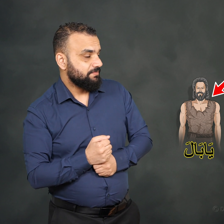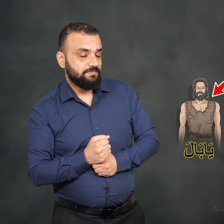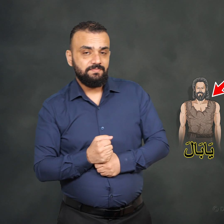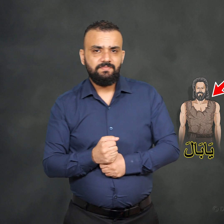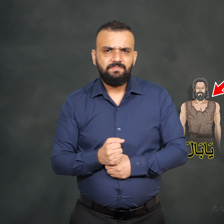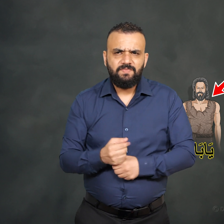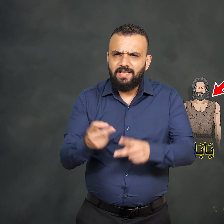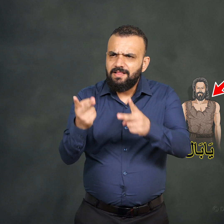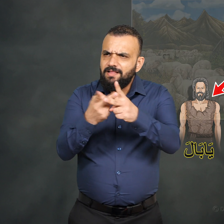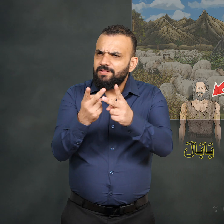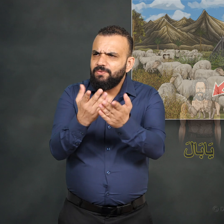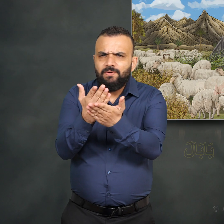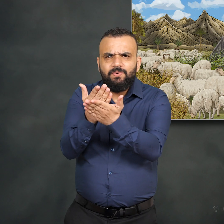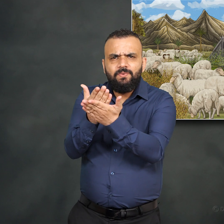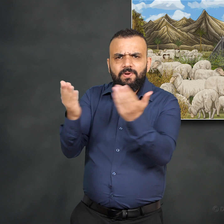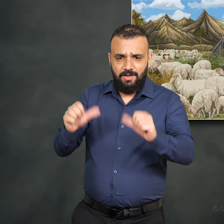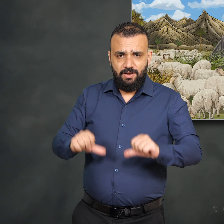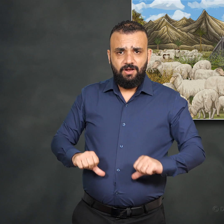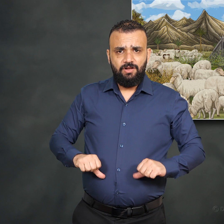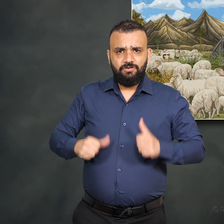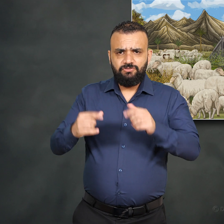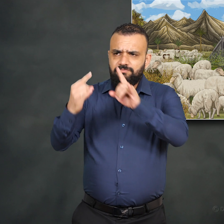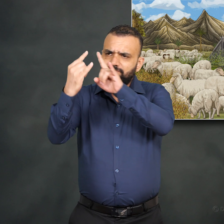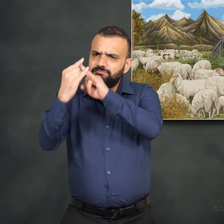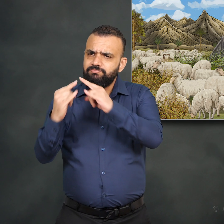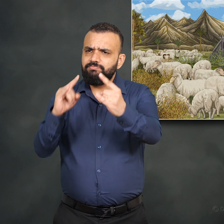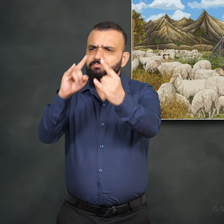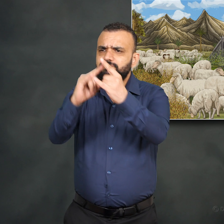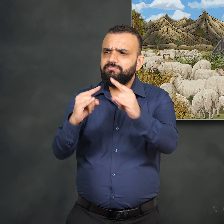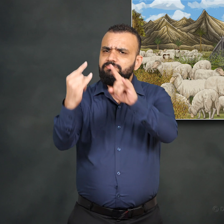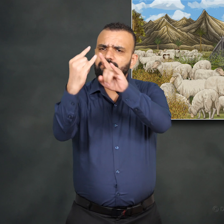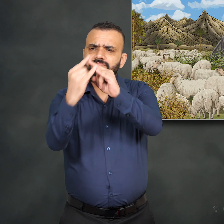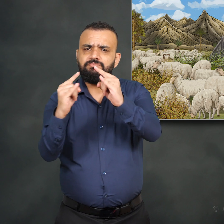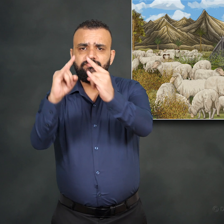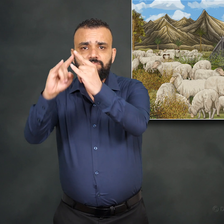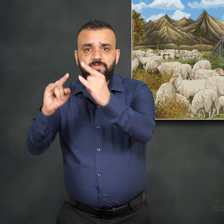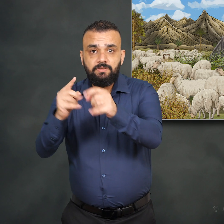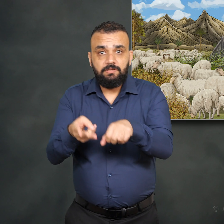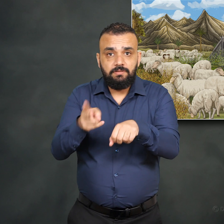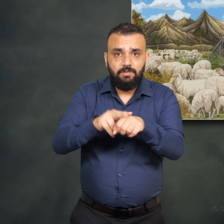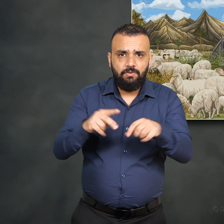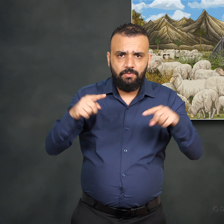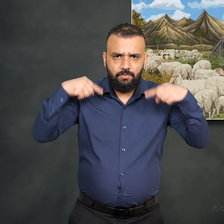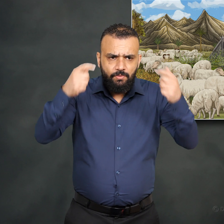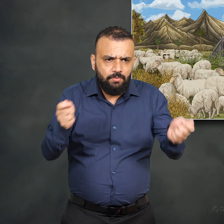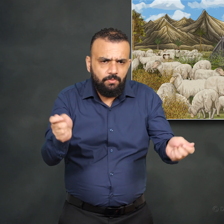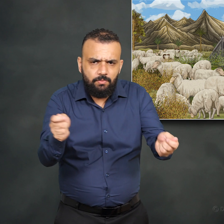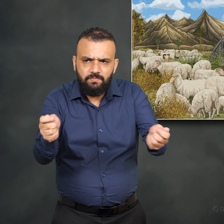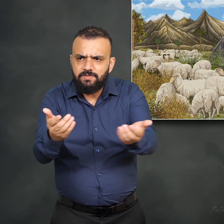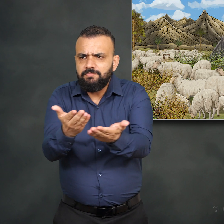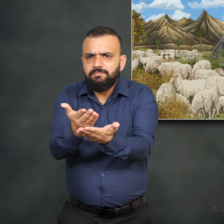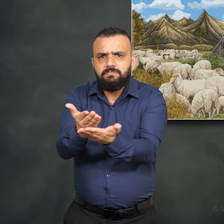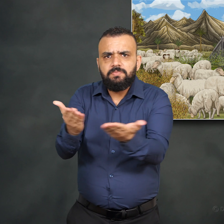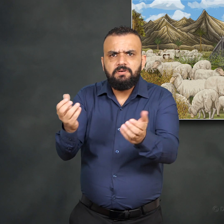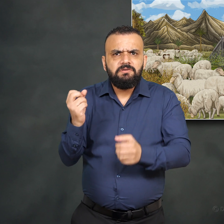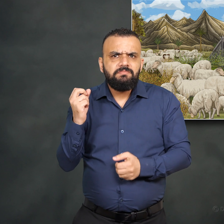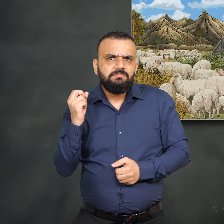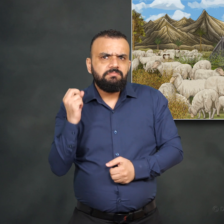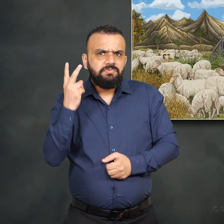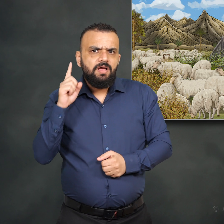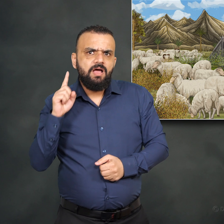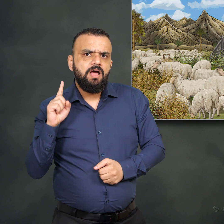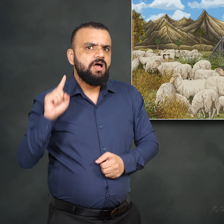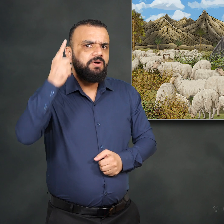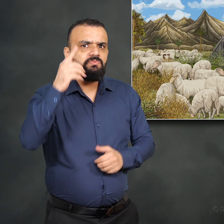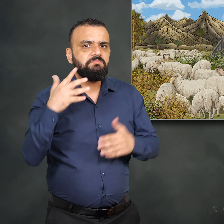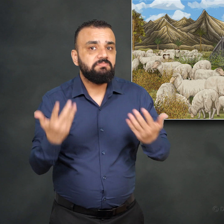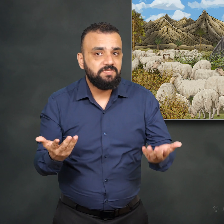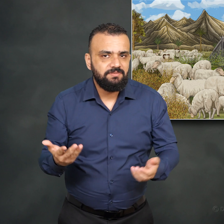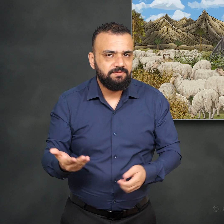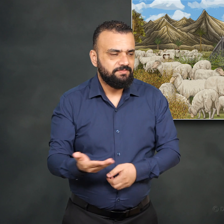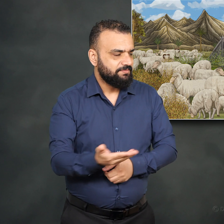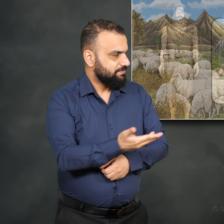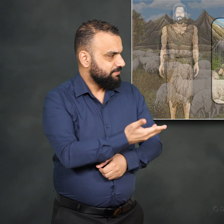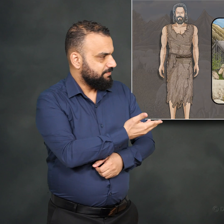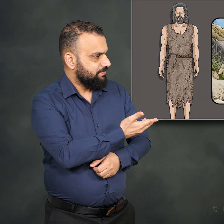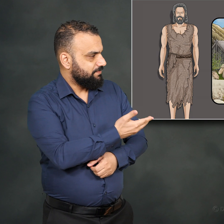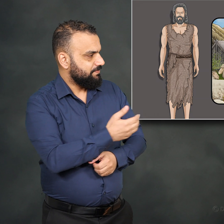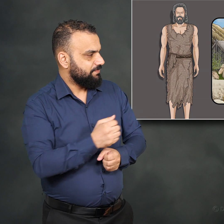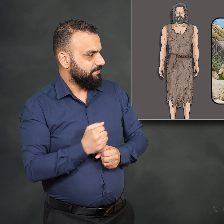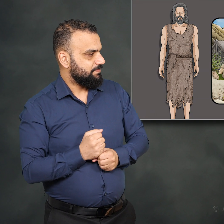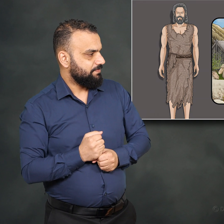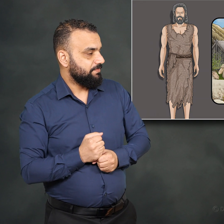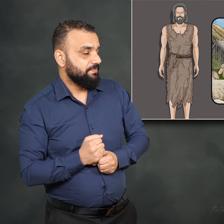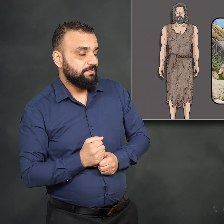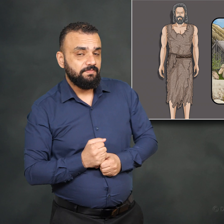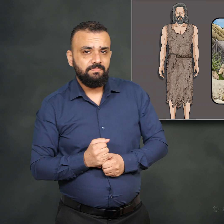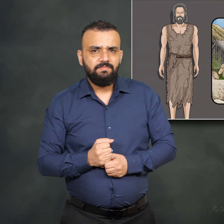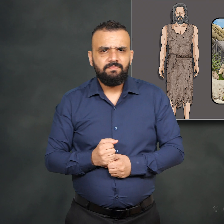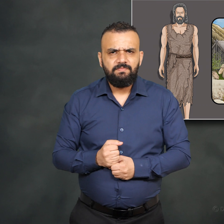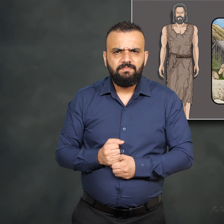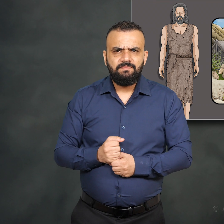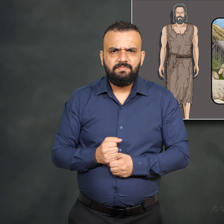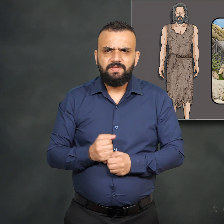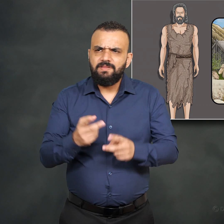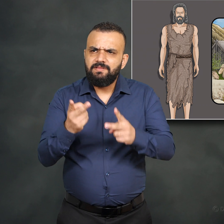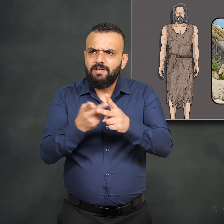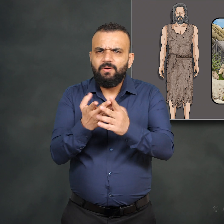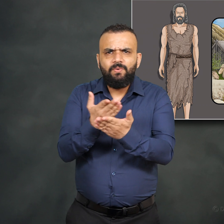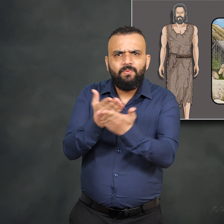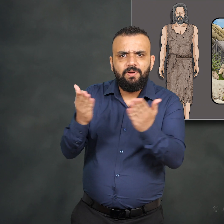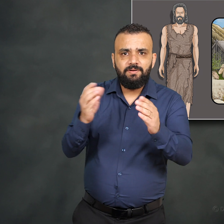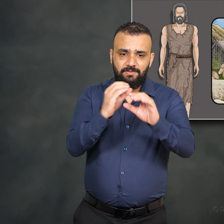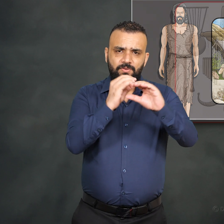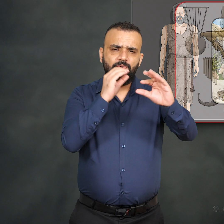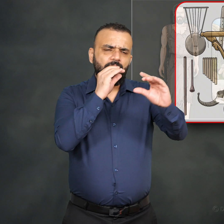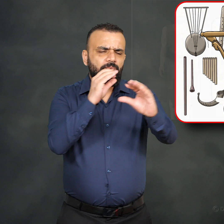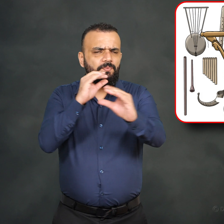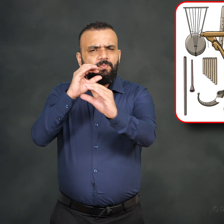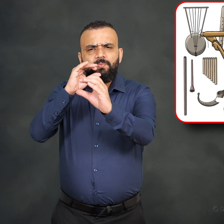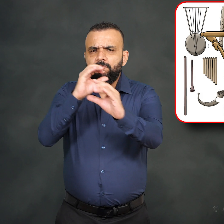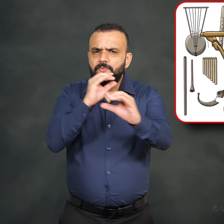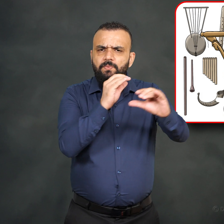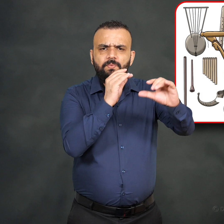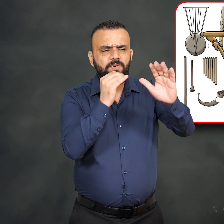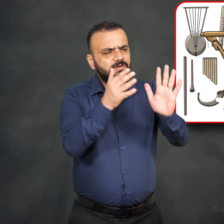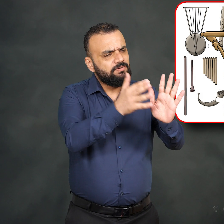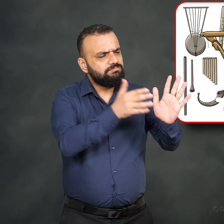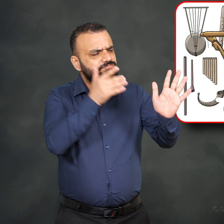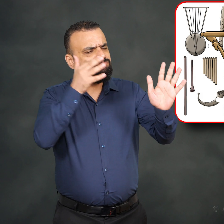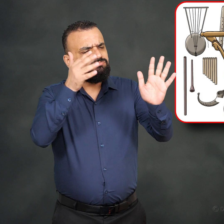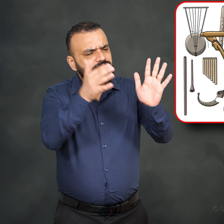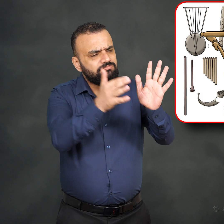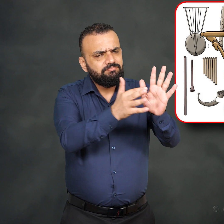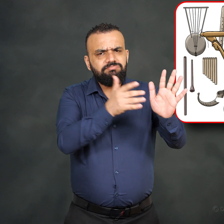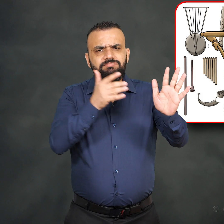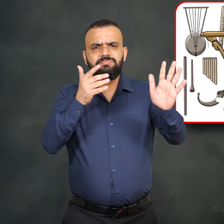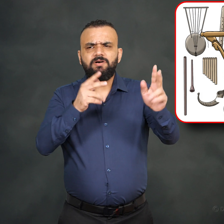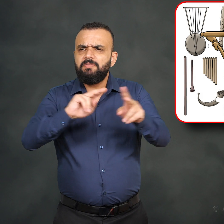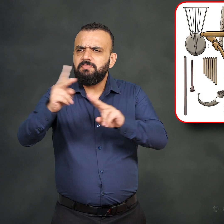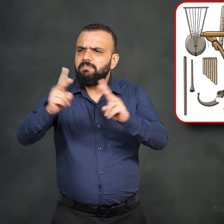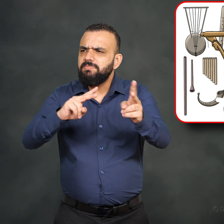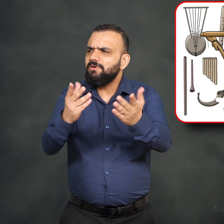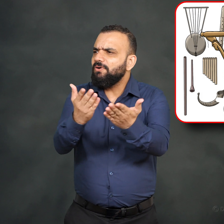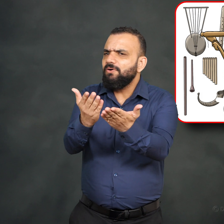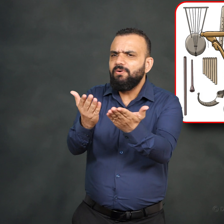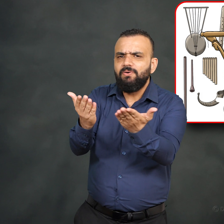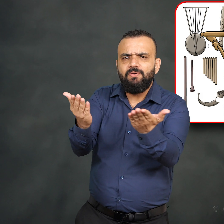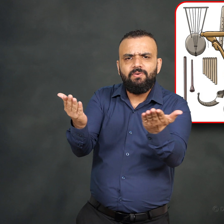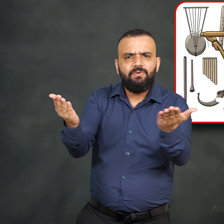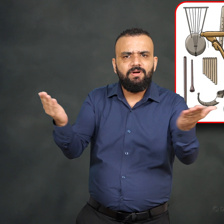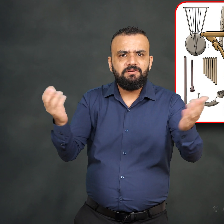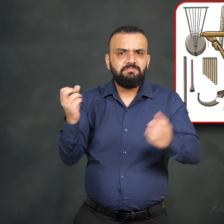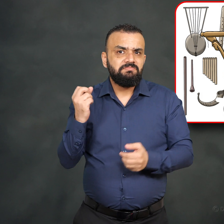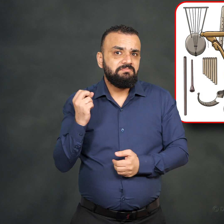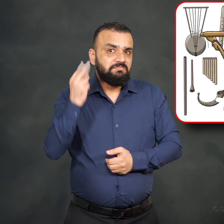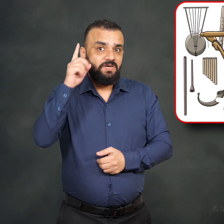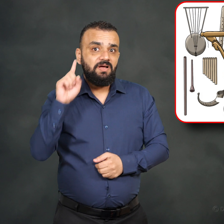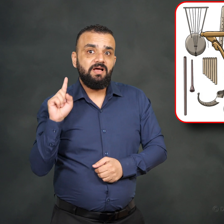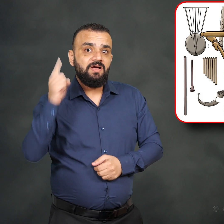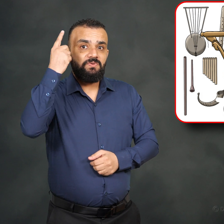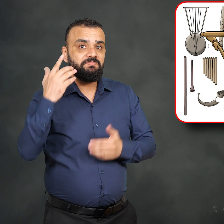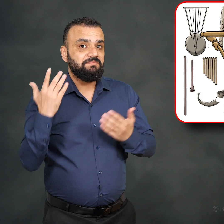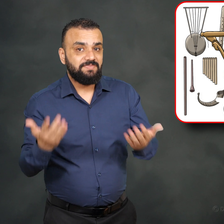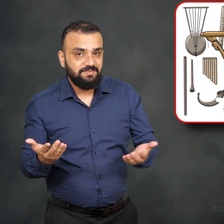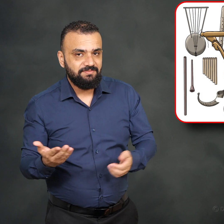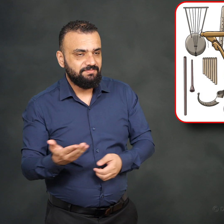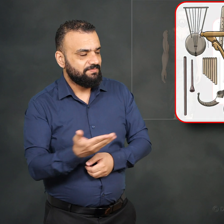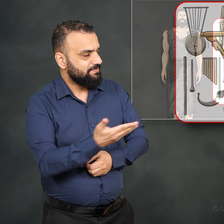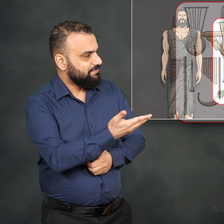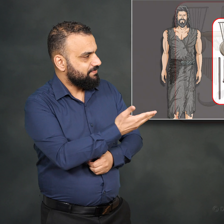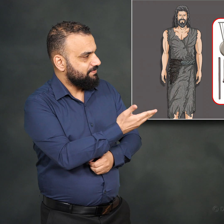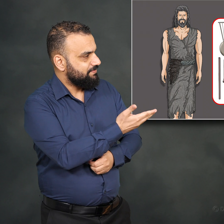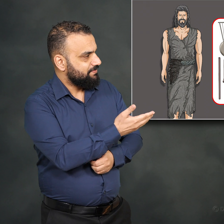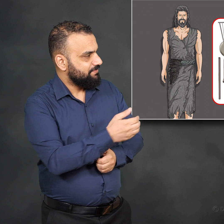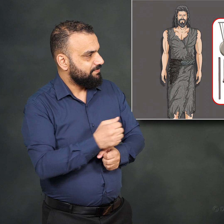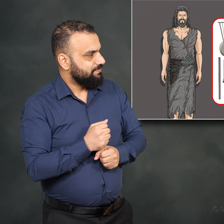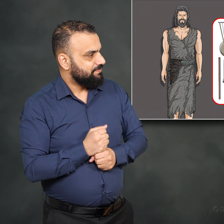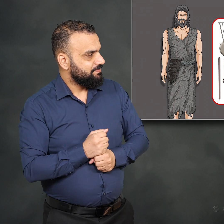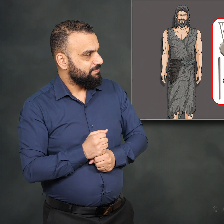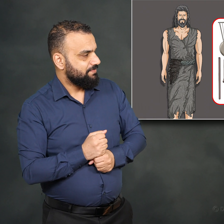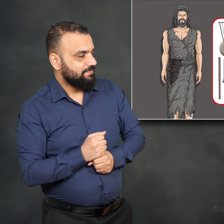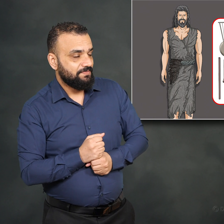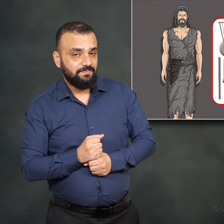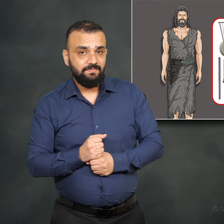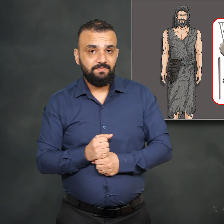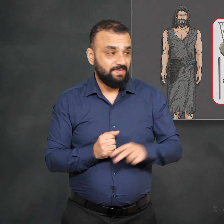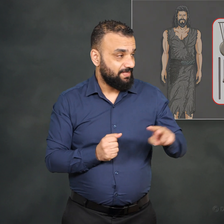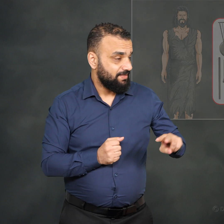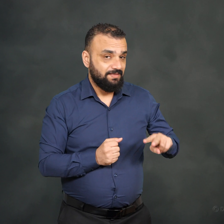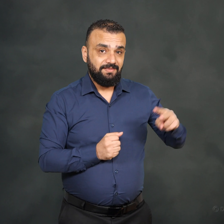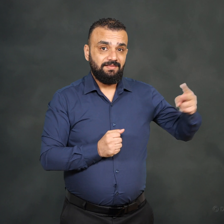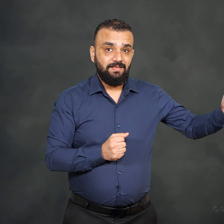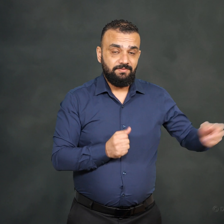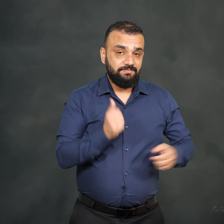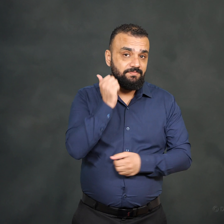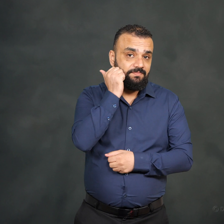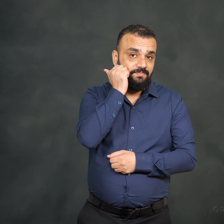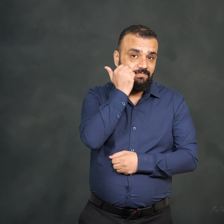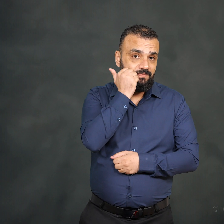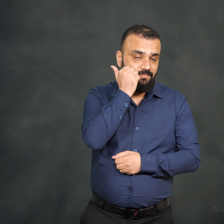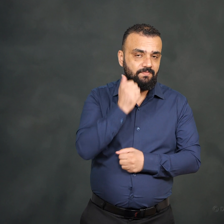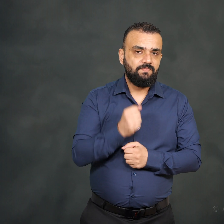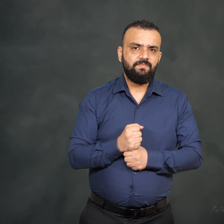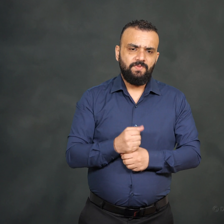he was the father of those who dwell in tents and raise livestock. And his brother’s name was Jubal; he was the father of all who play the harp and flute.